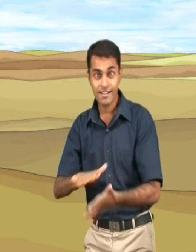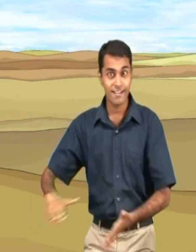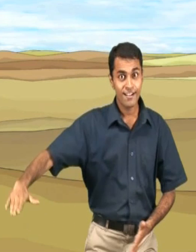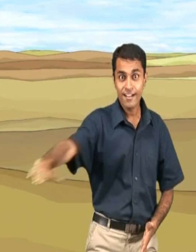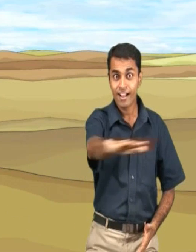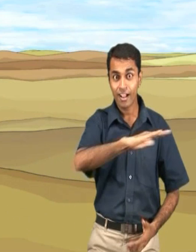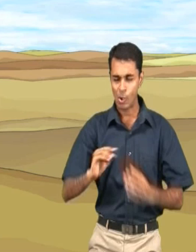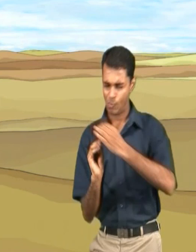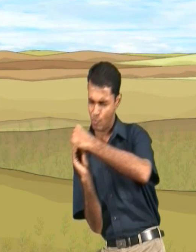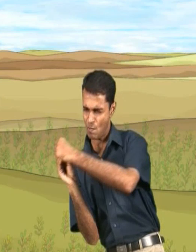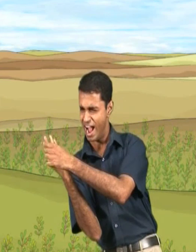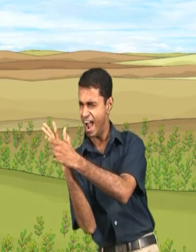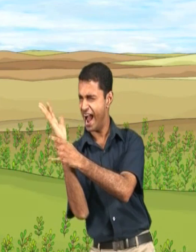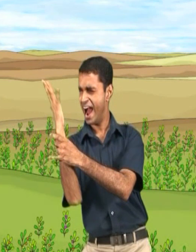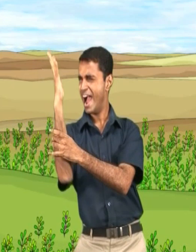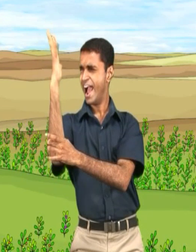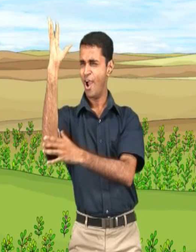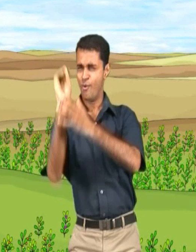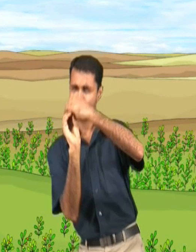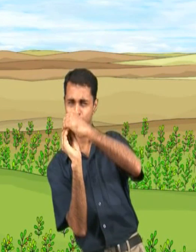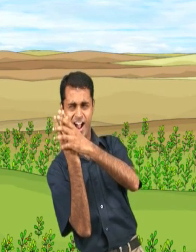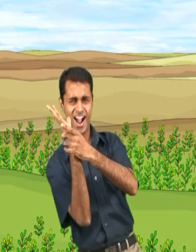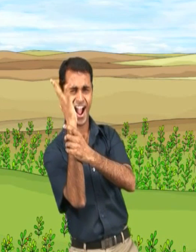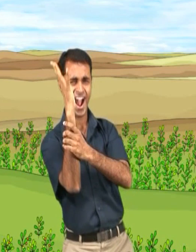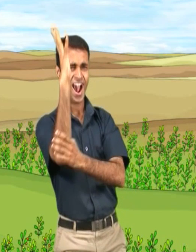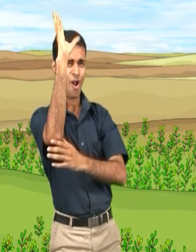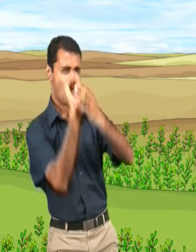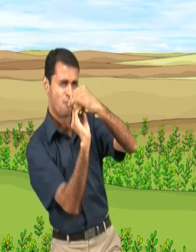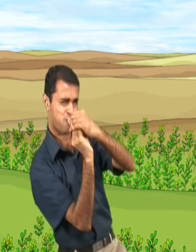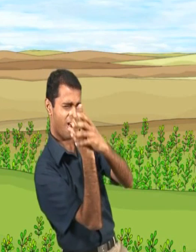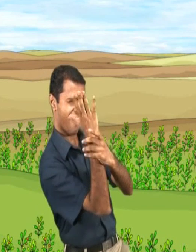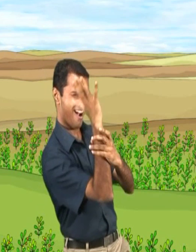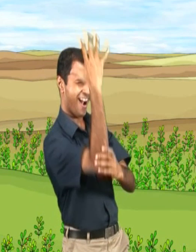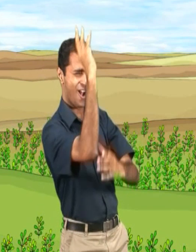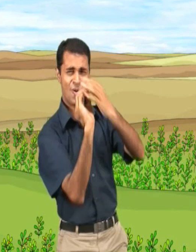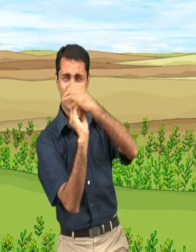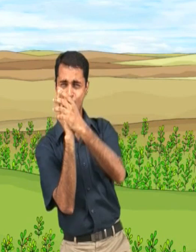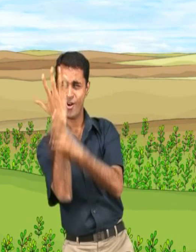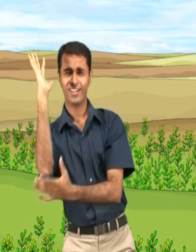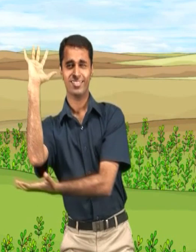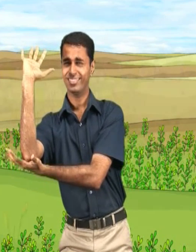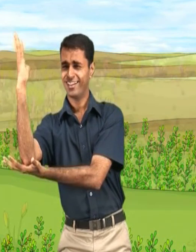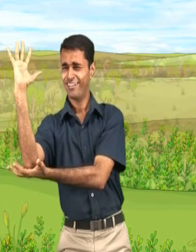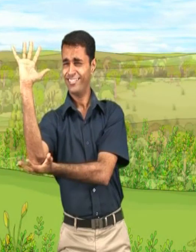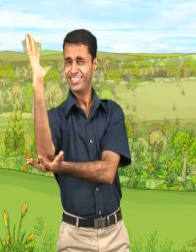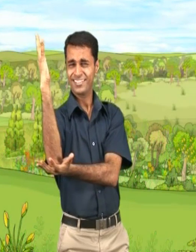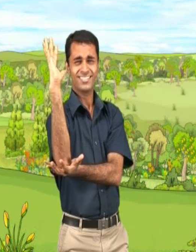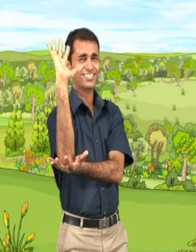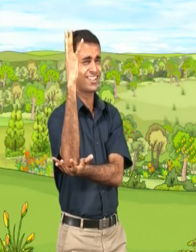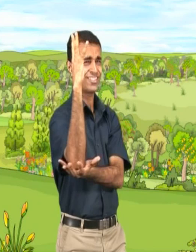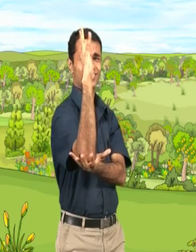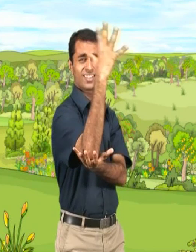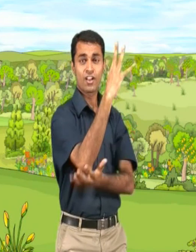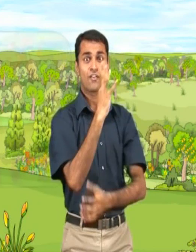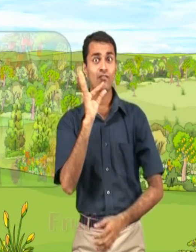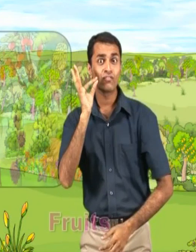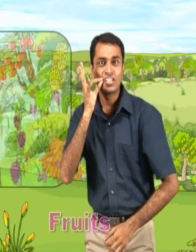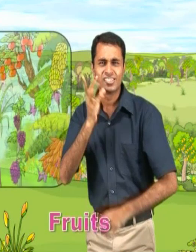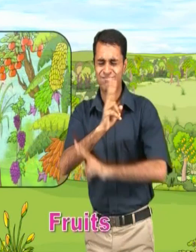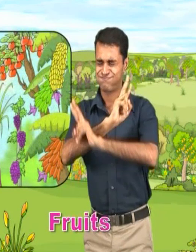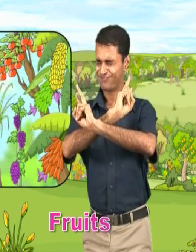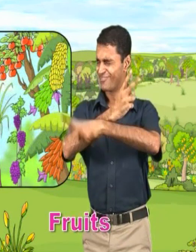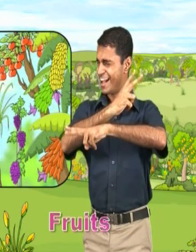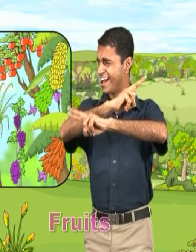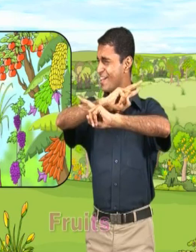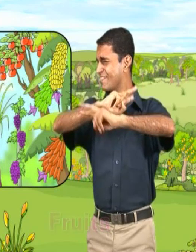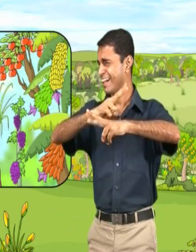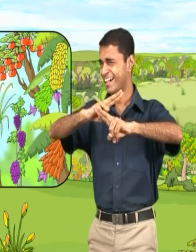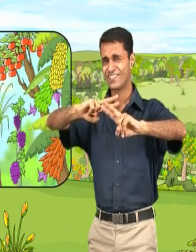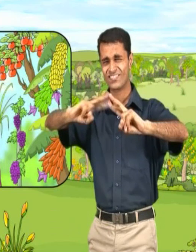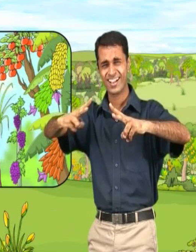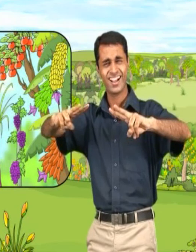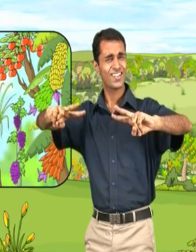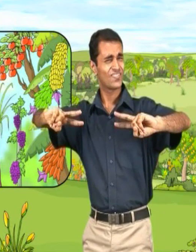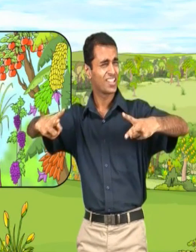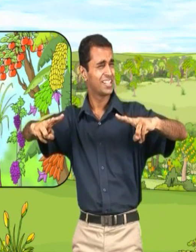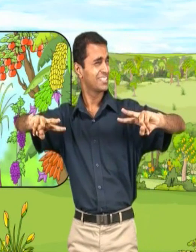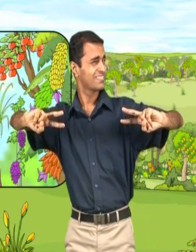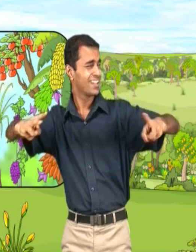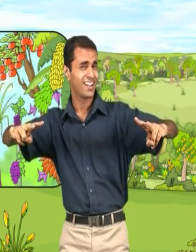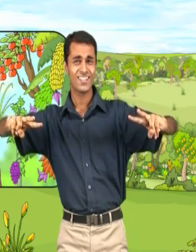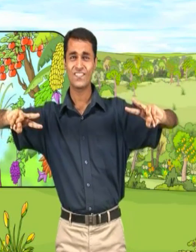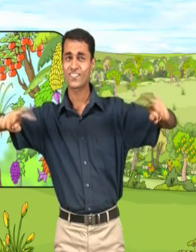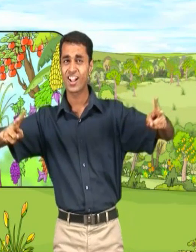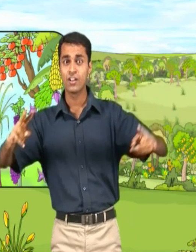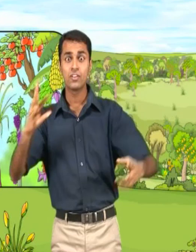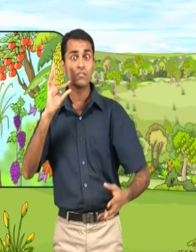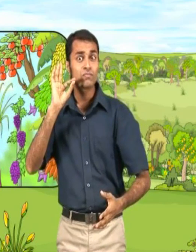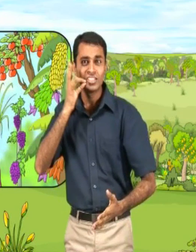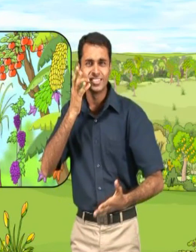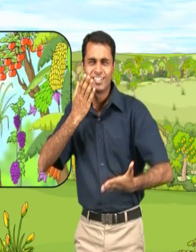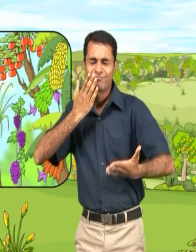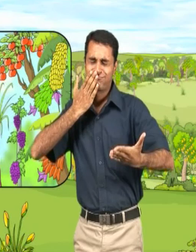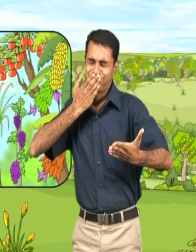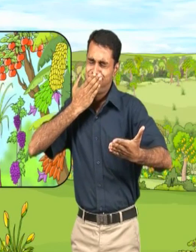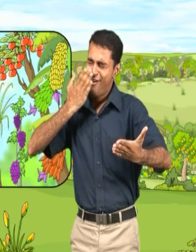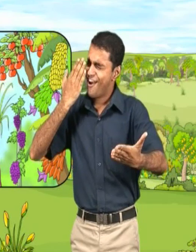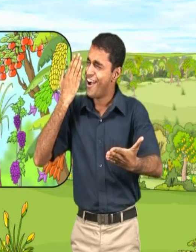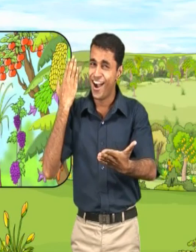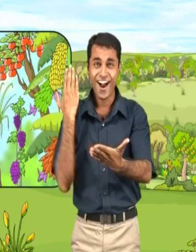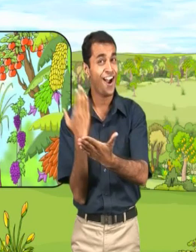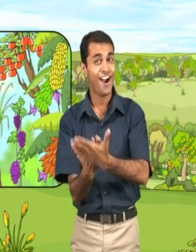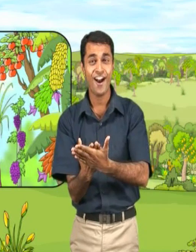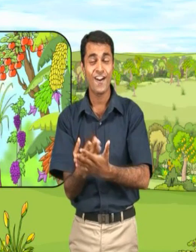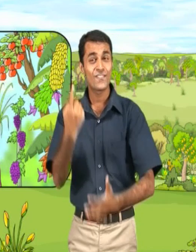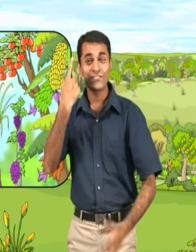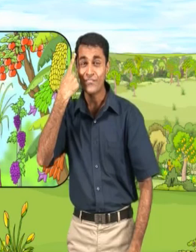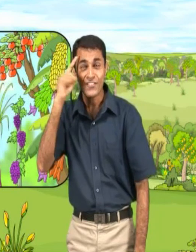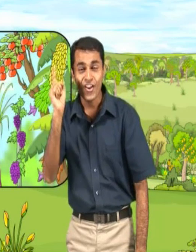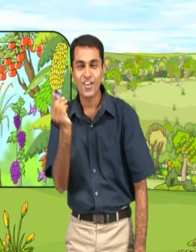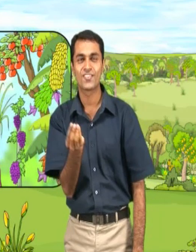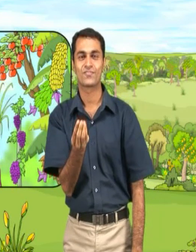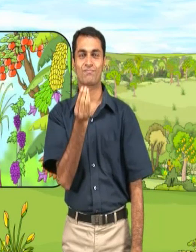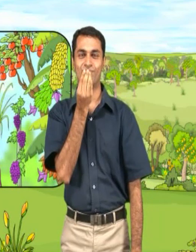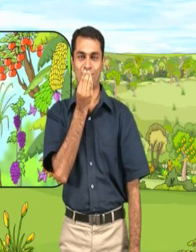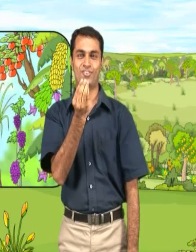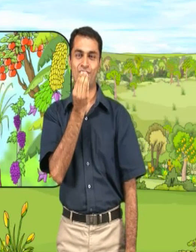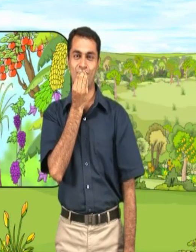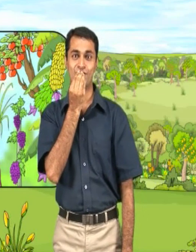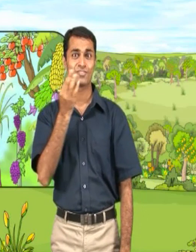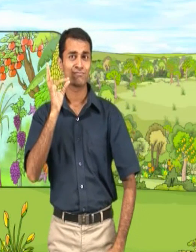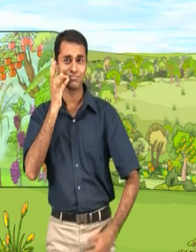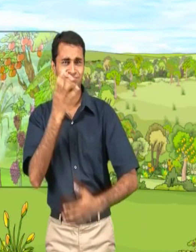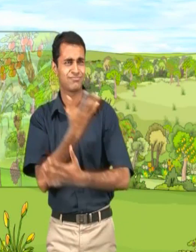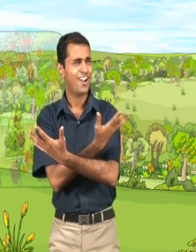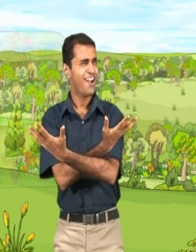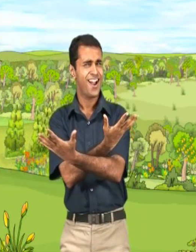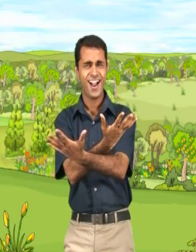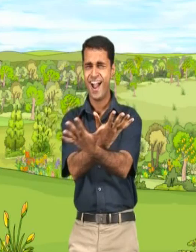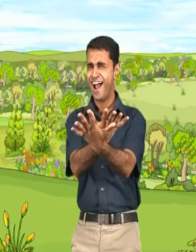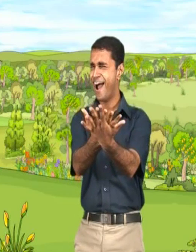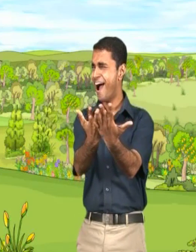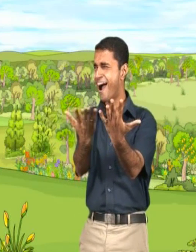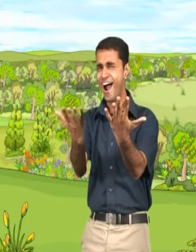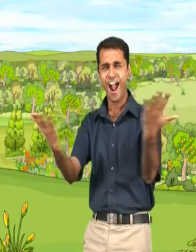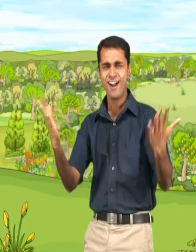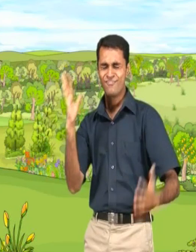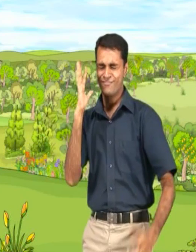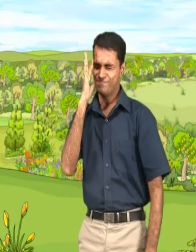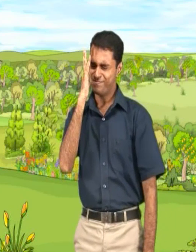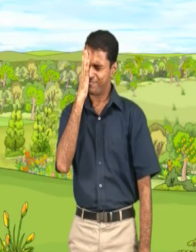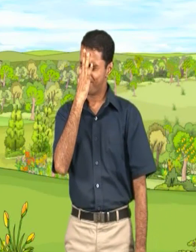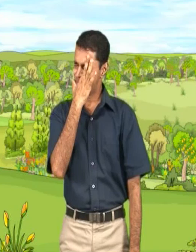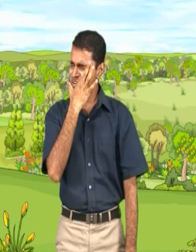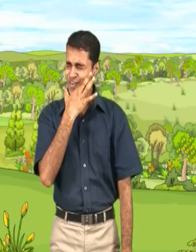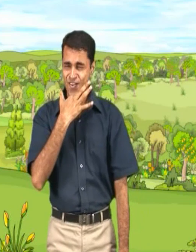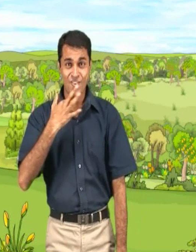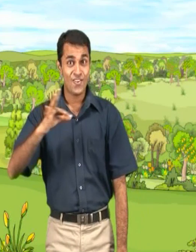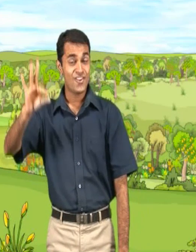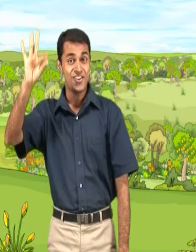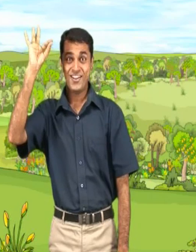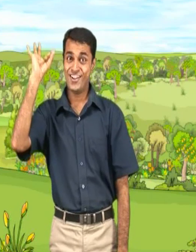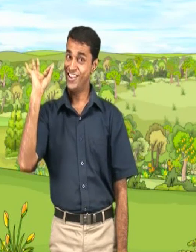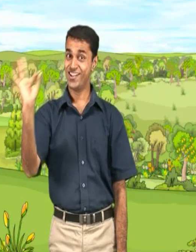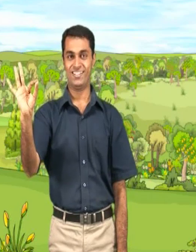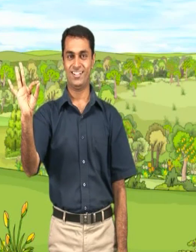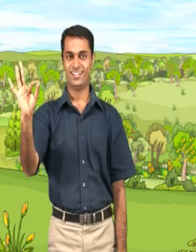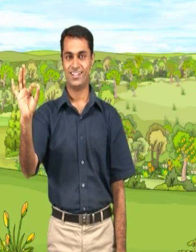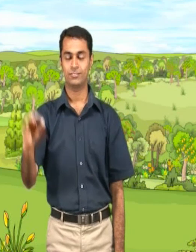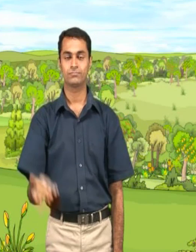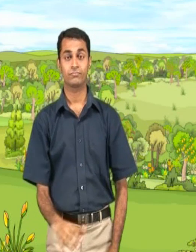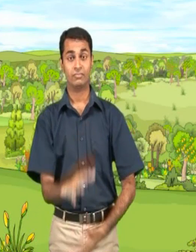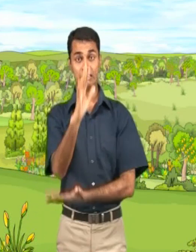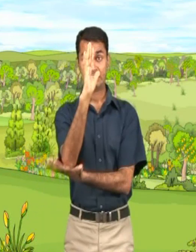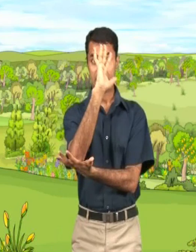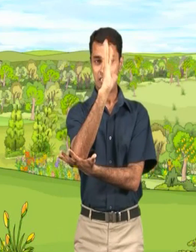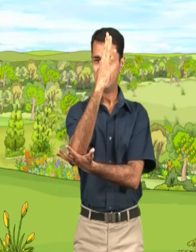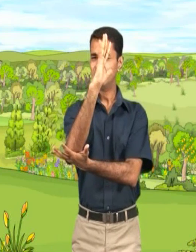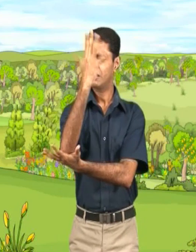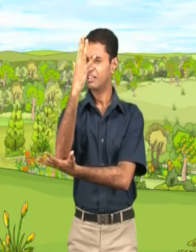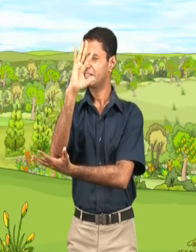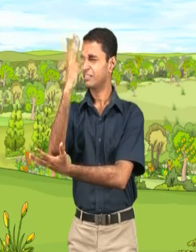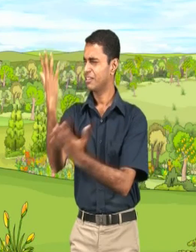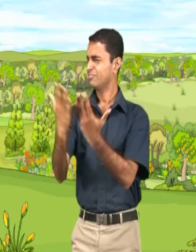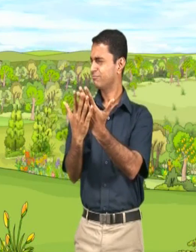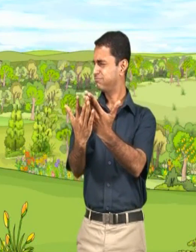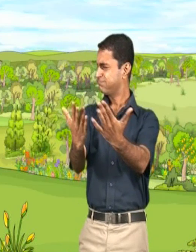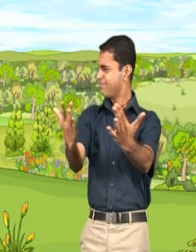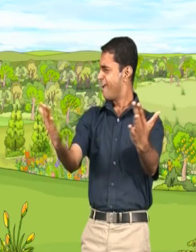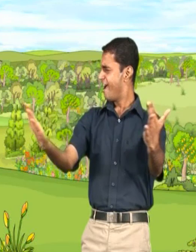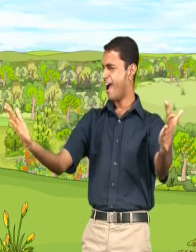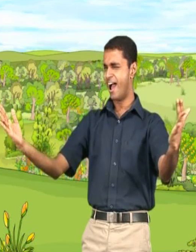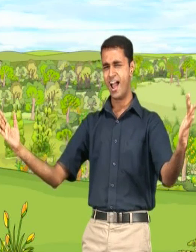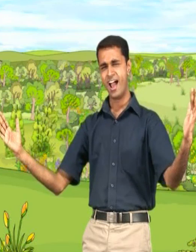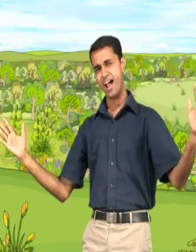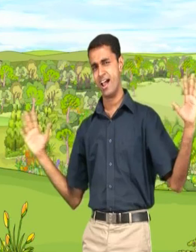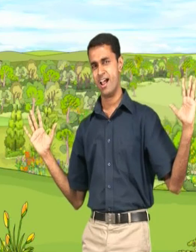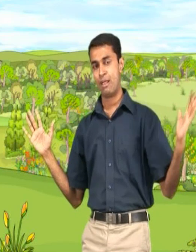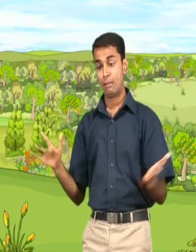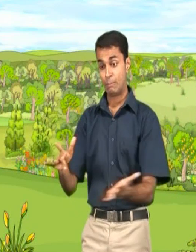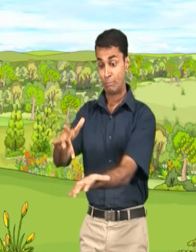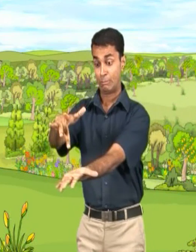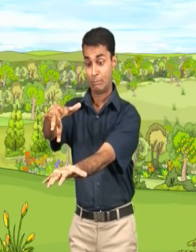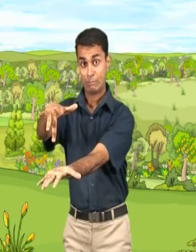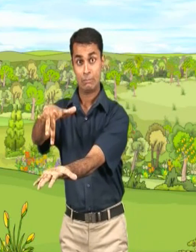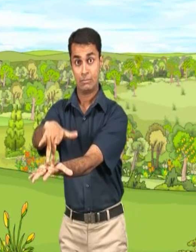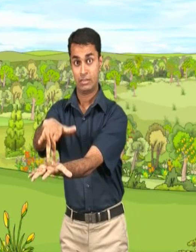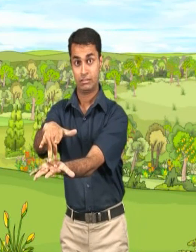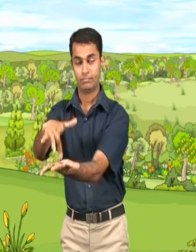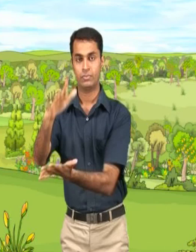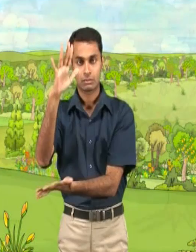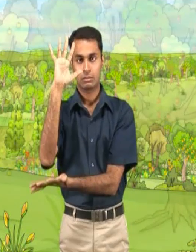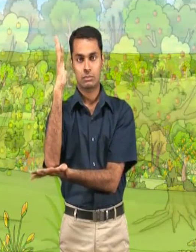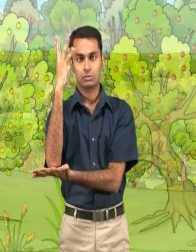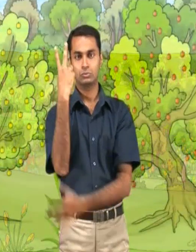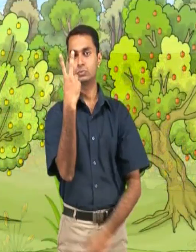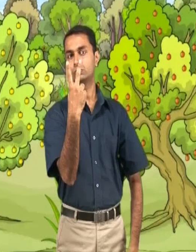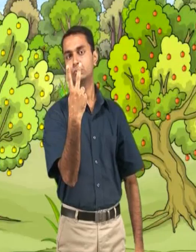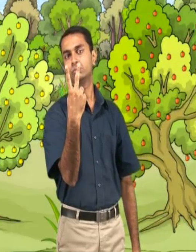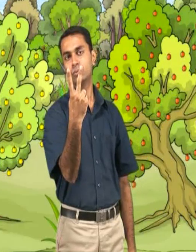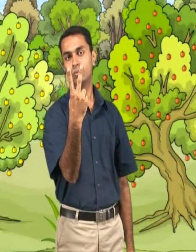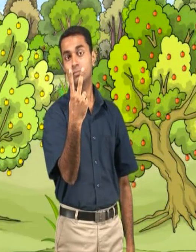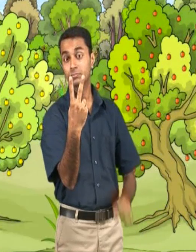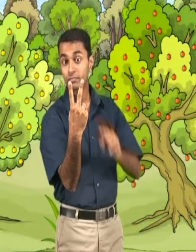Out of the ground the LORD God gave growth to every tree that is pleasing to the eye and good for food.